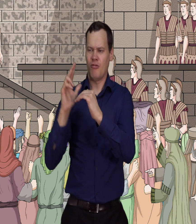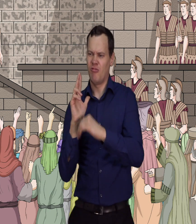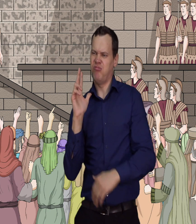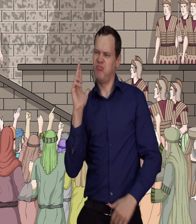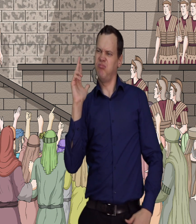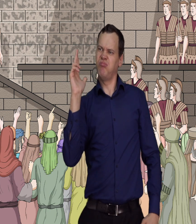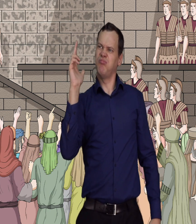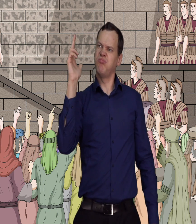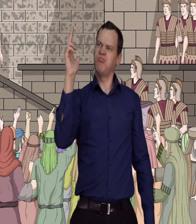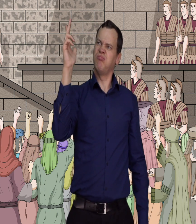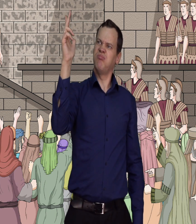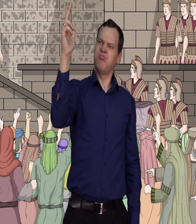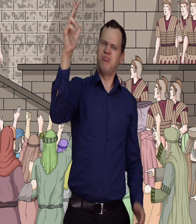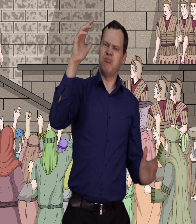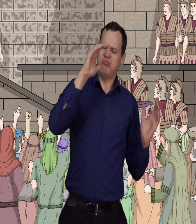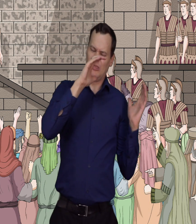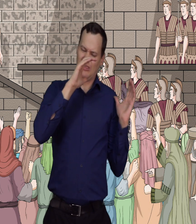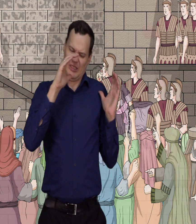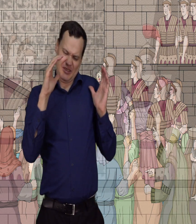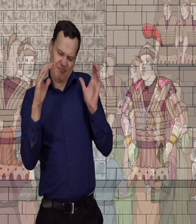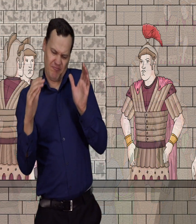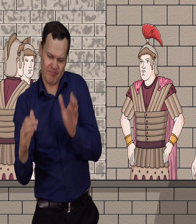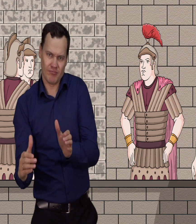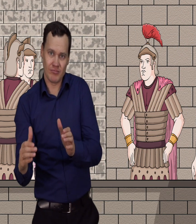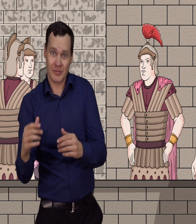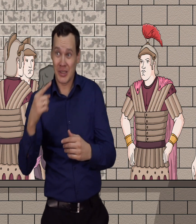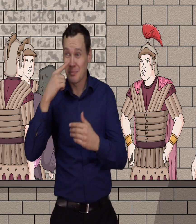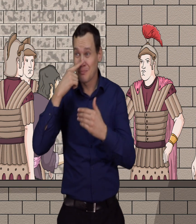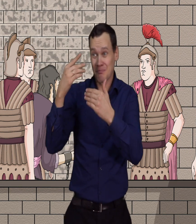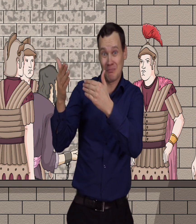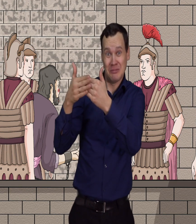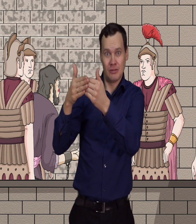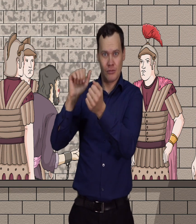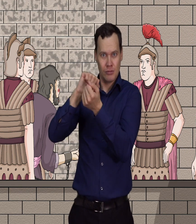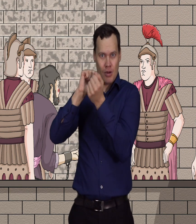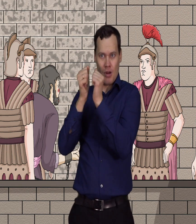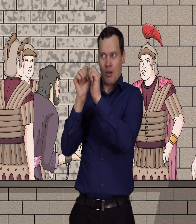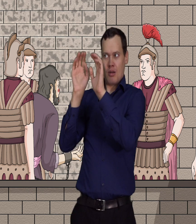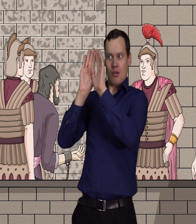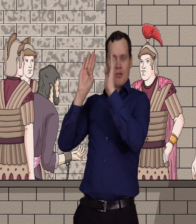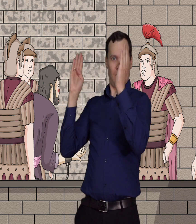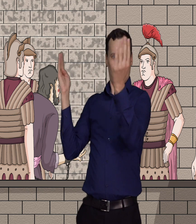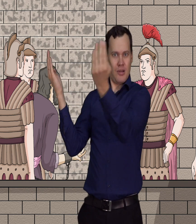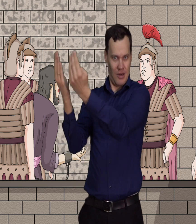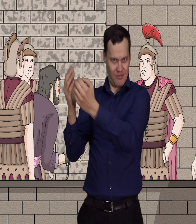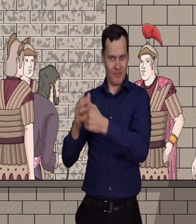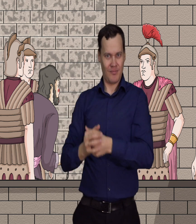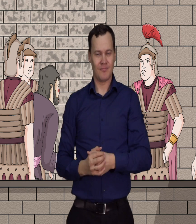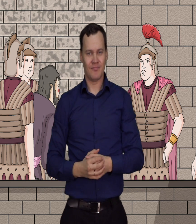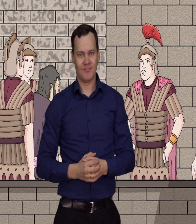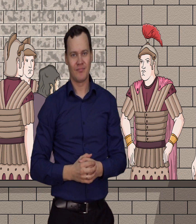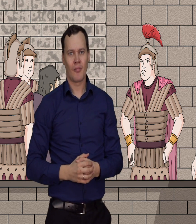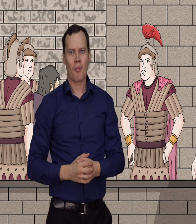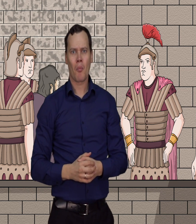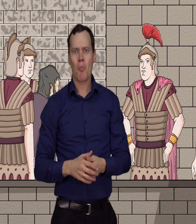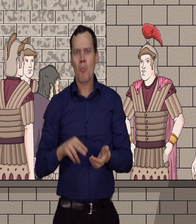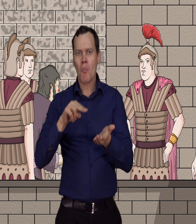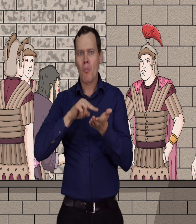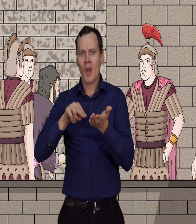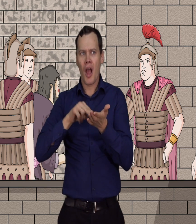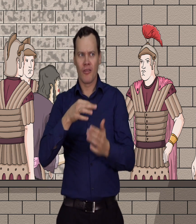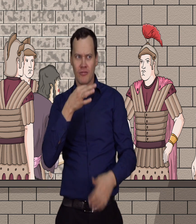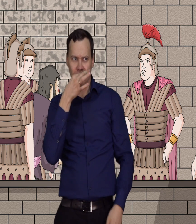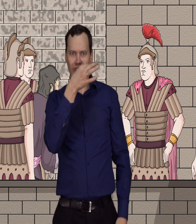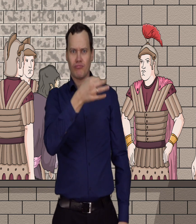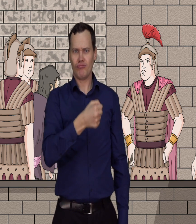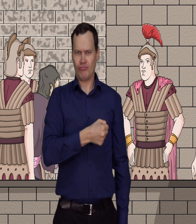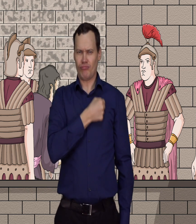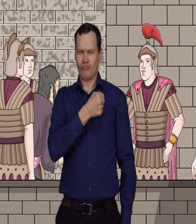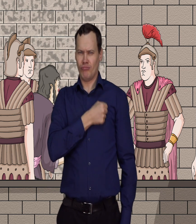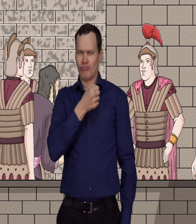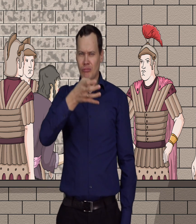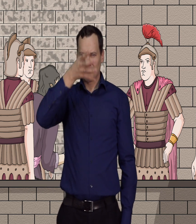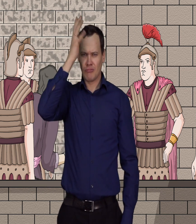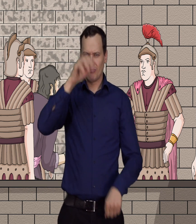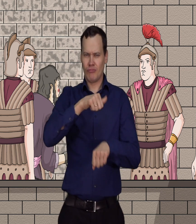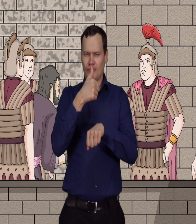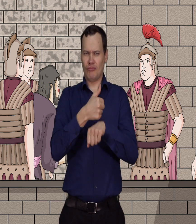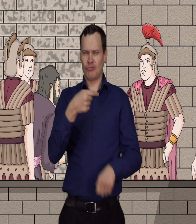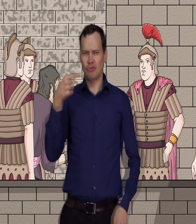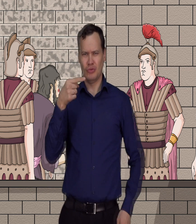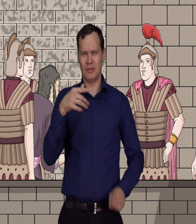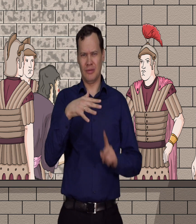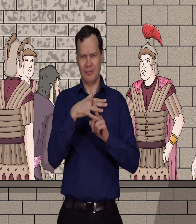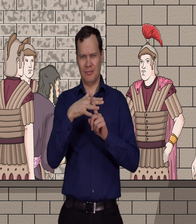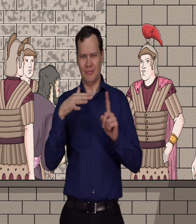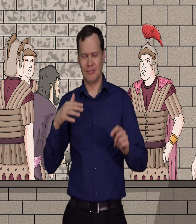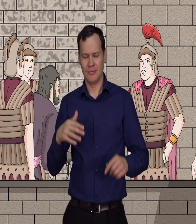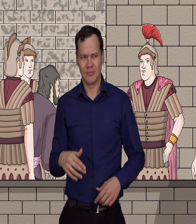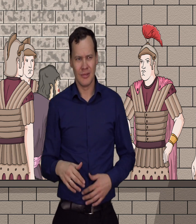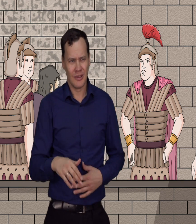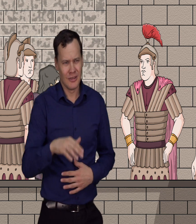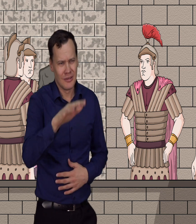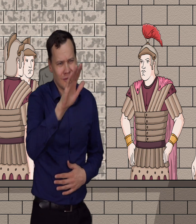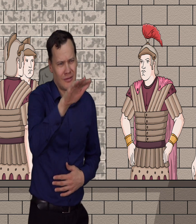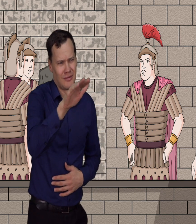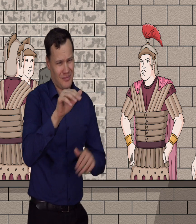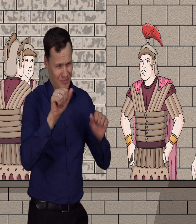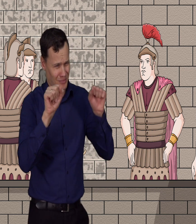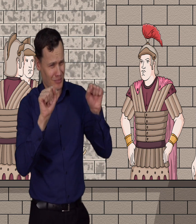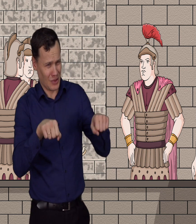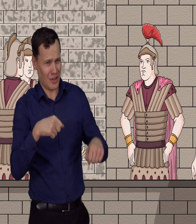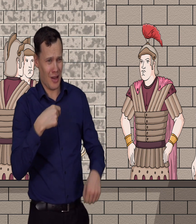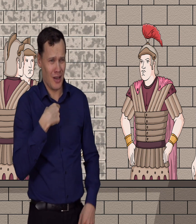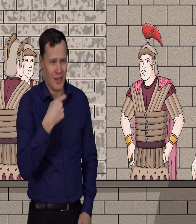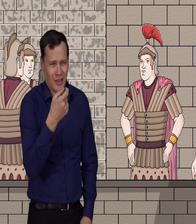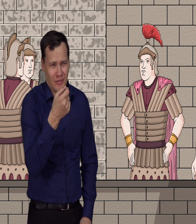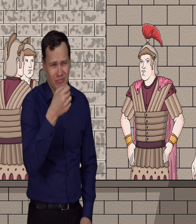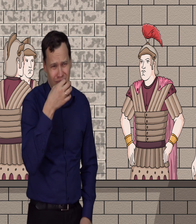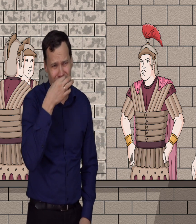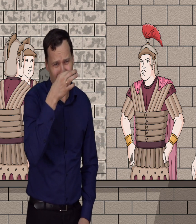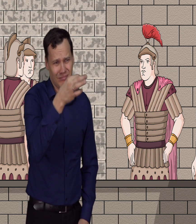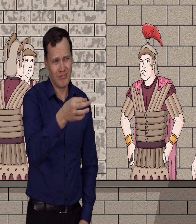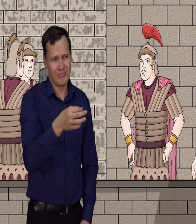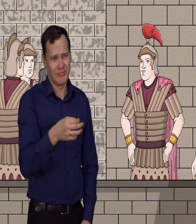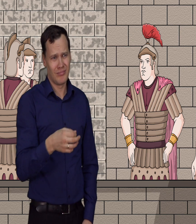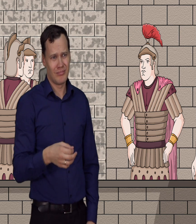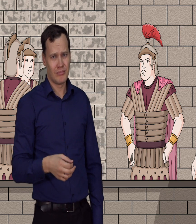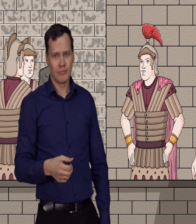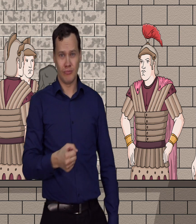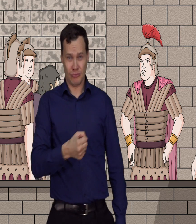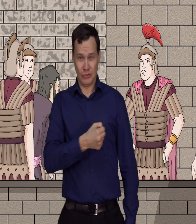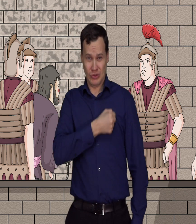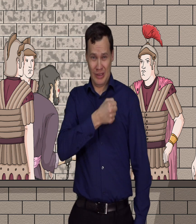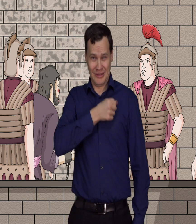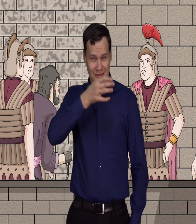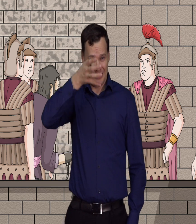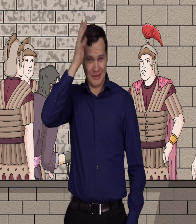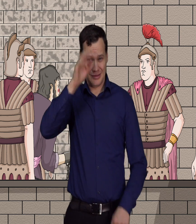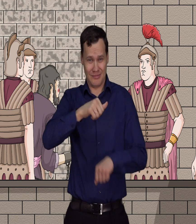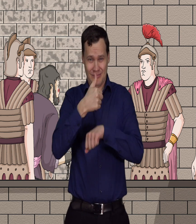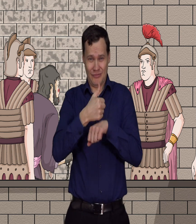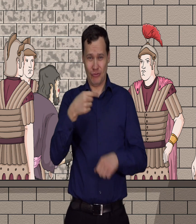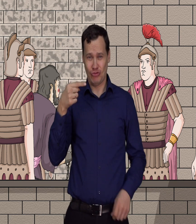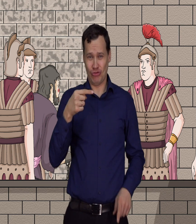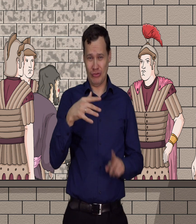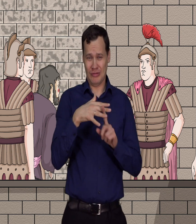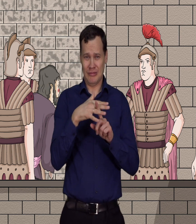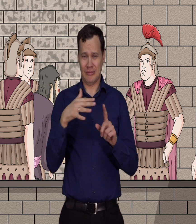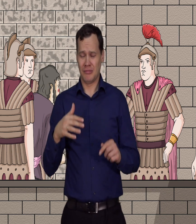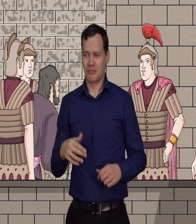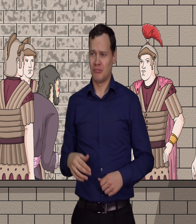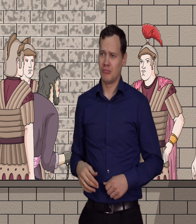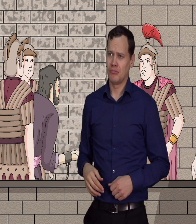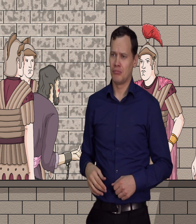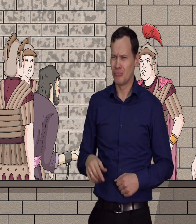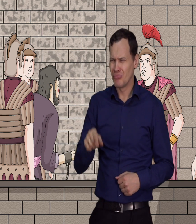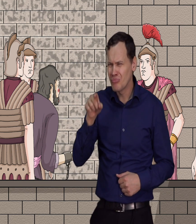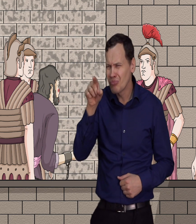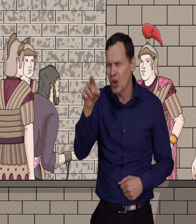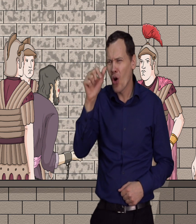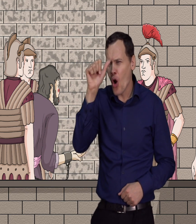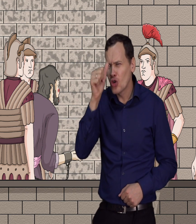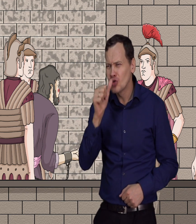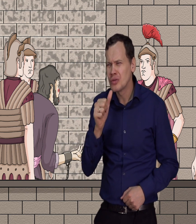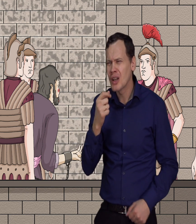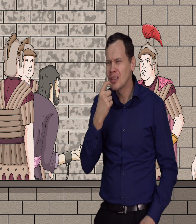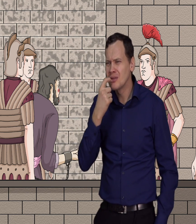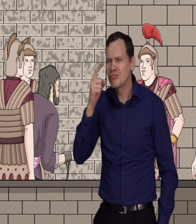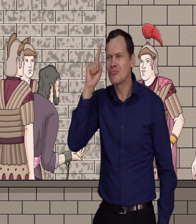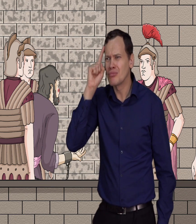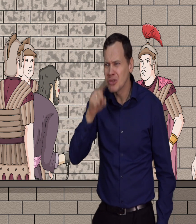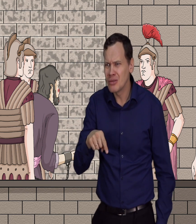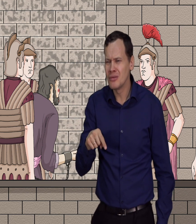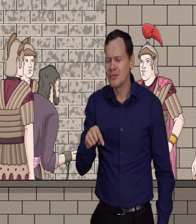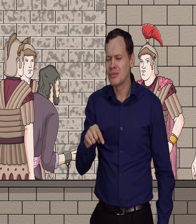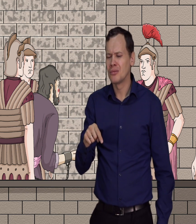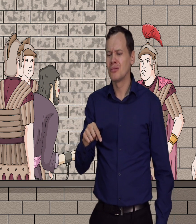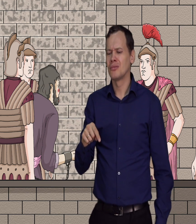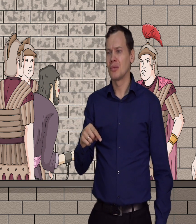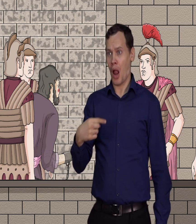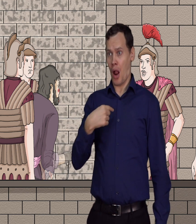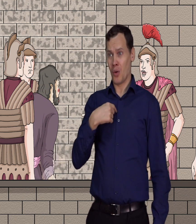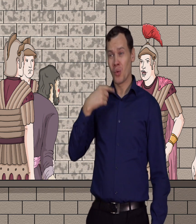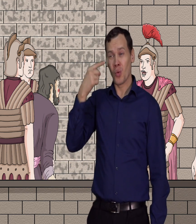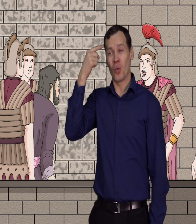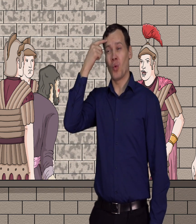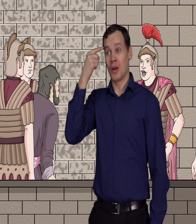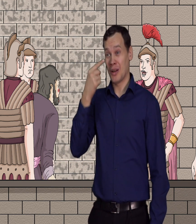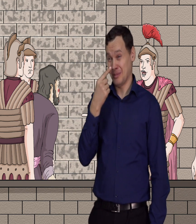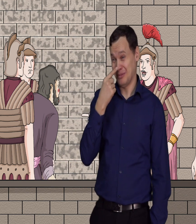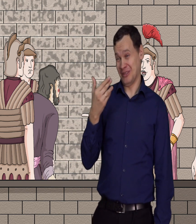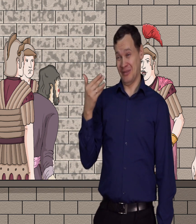As they were about to take Paul into the barracks, he asked the commander, “May I say something to you?” “Do you speak Greek?”